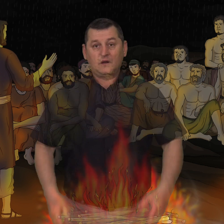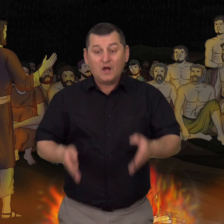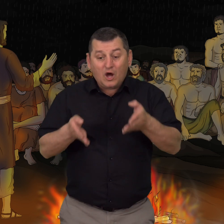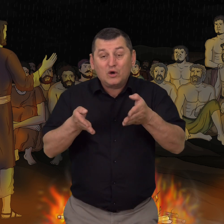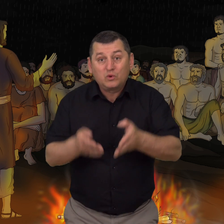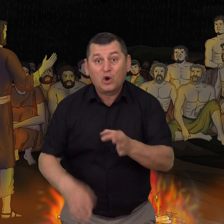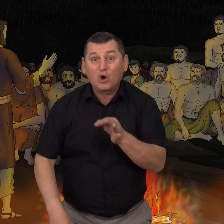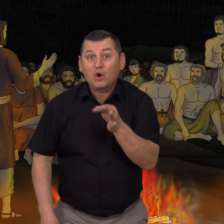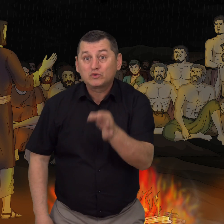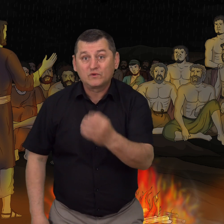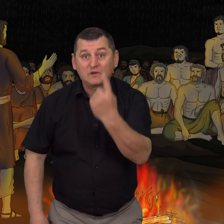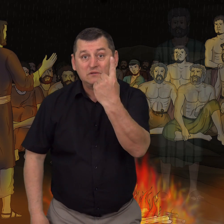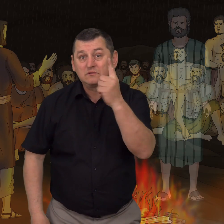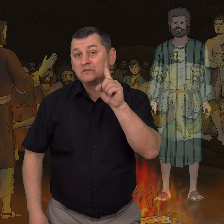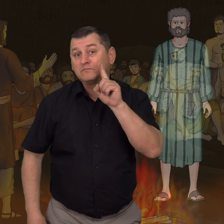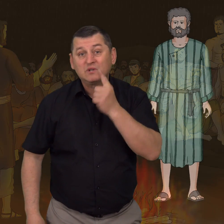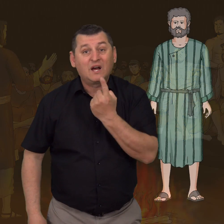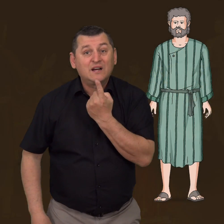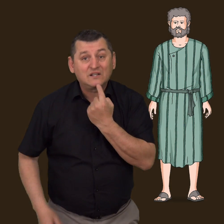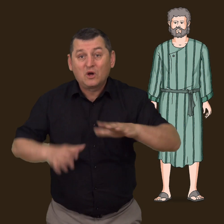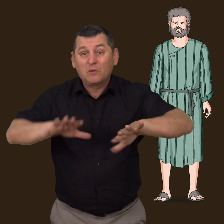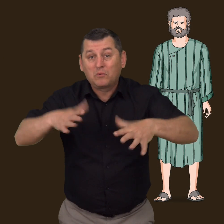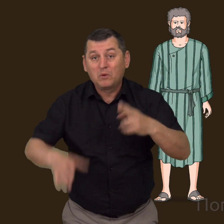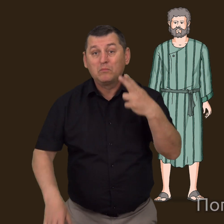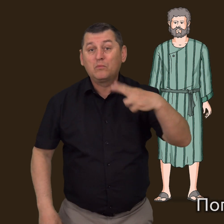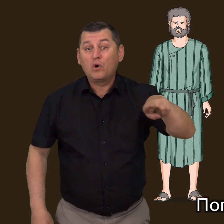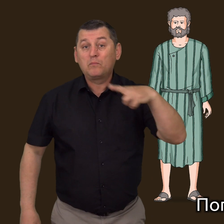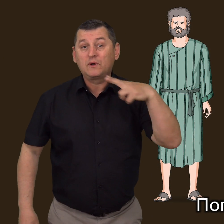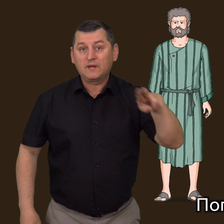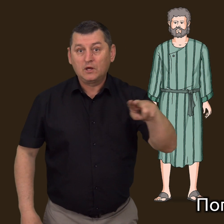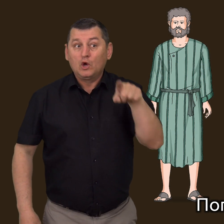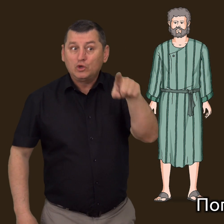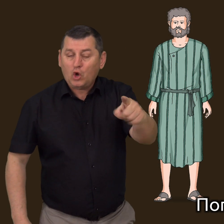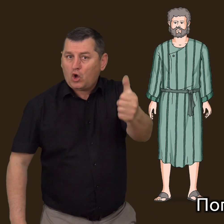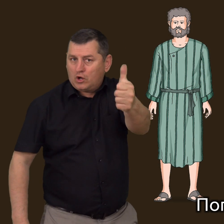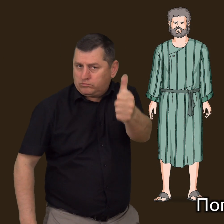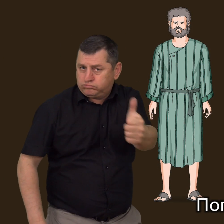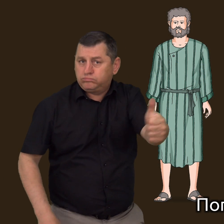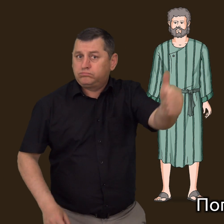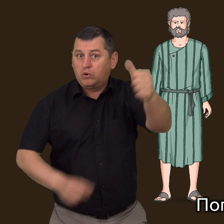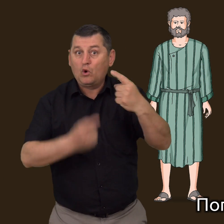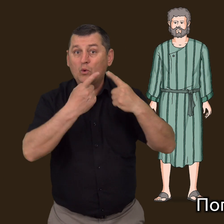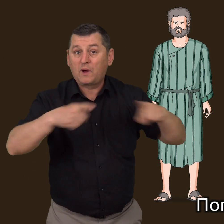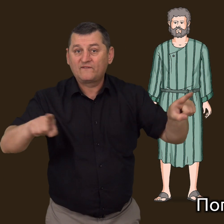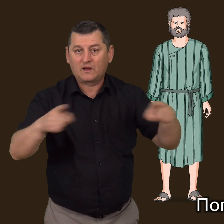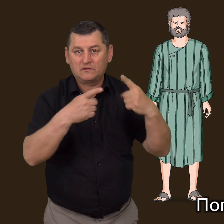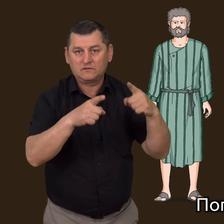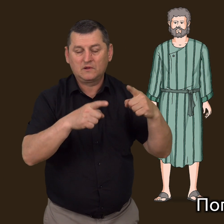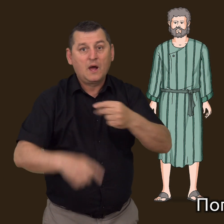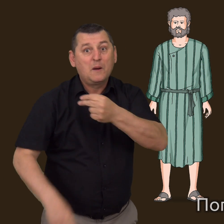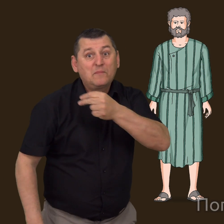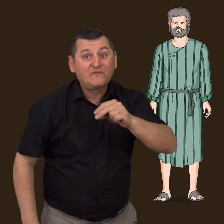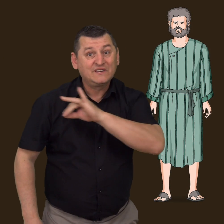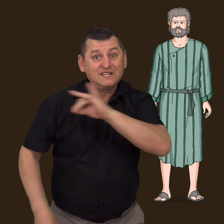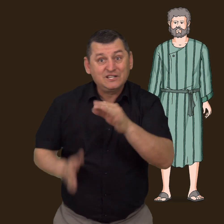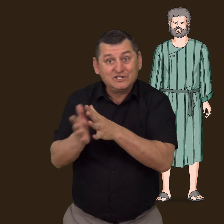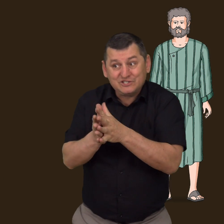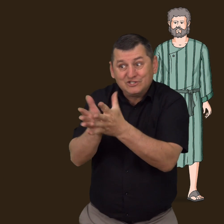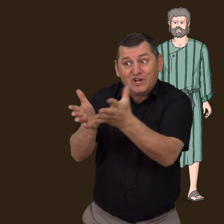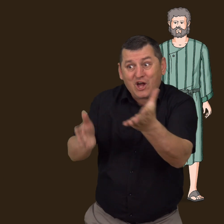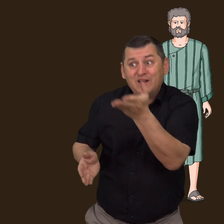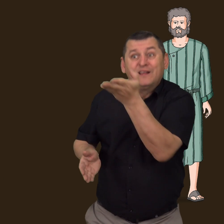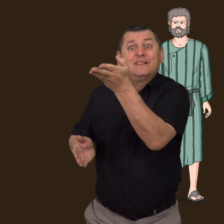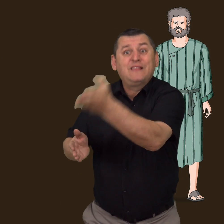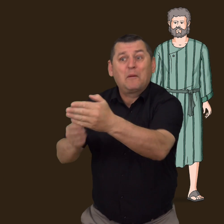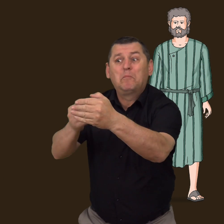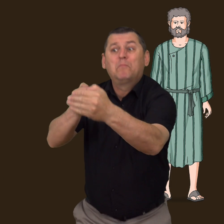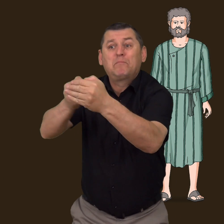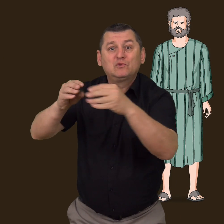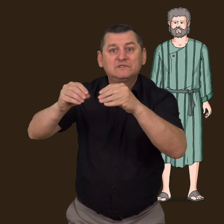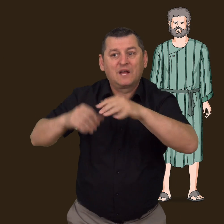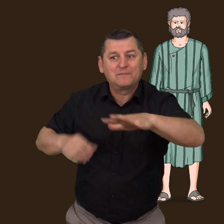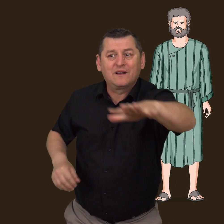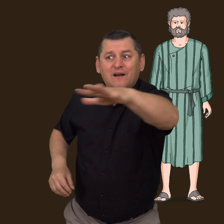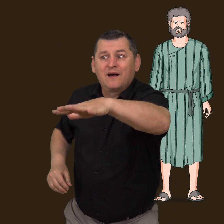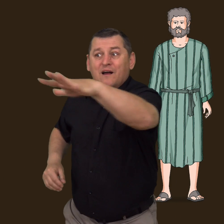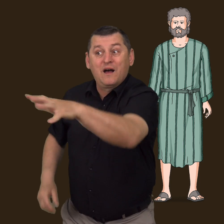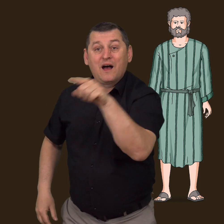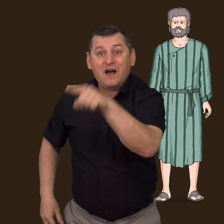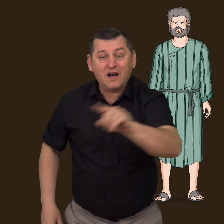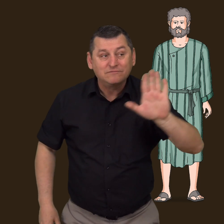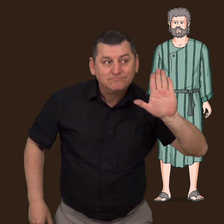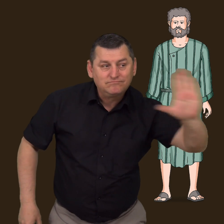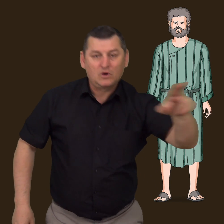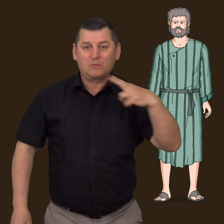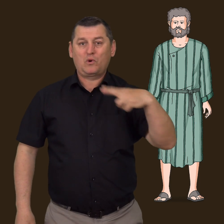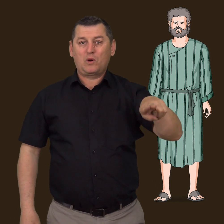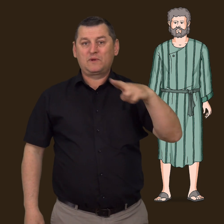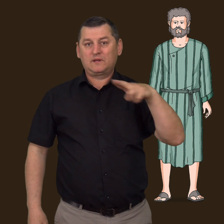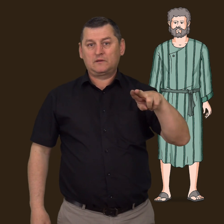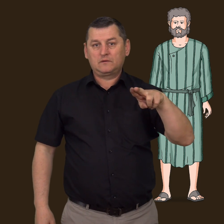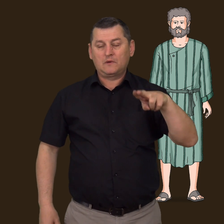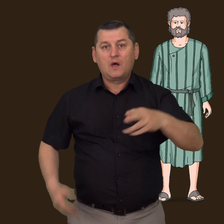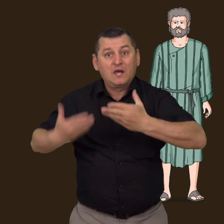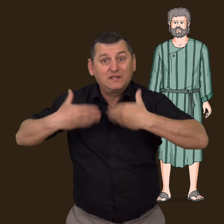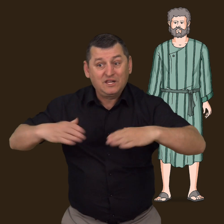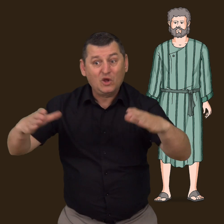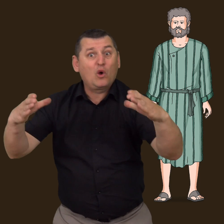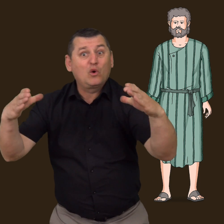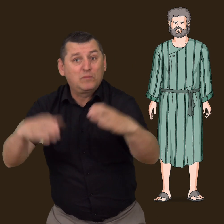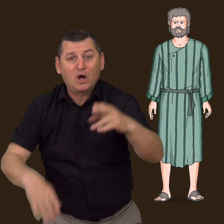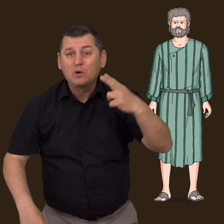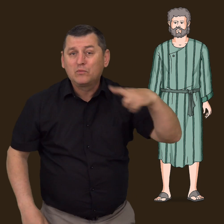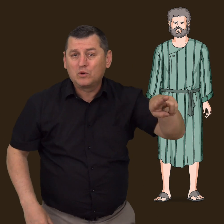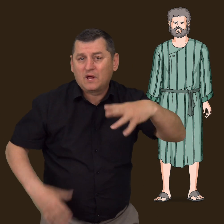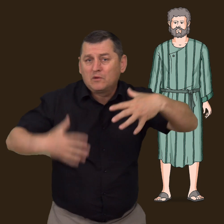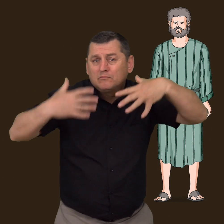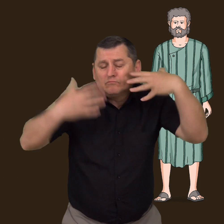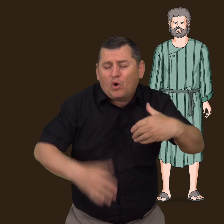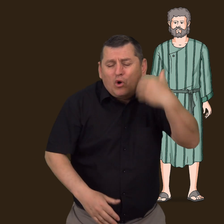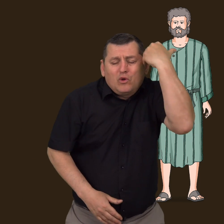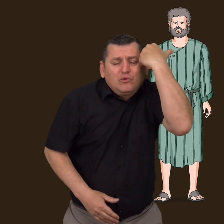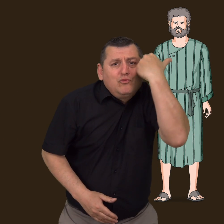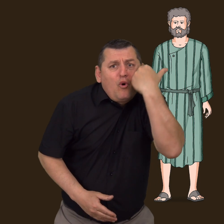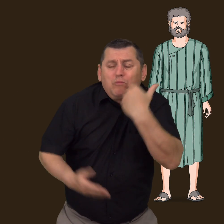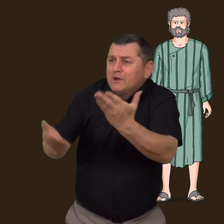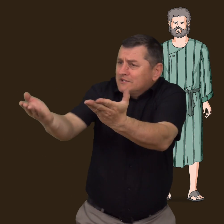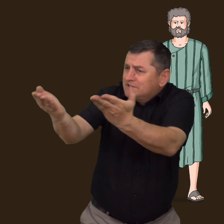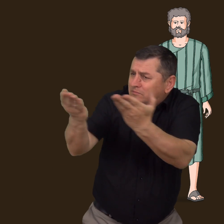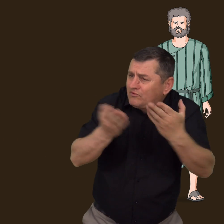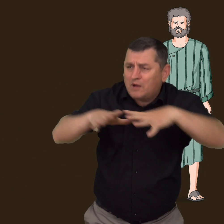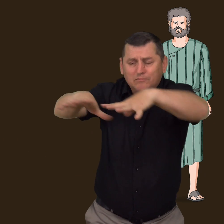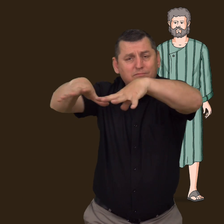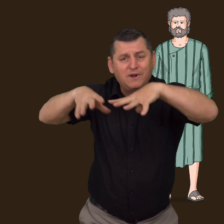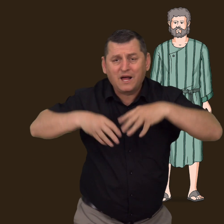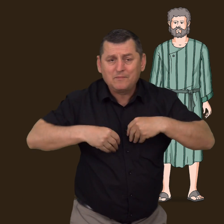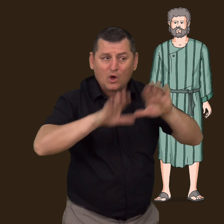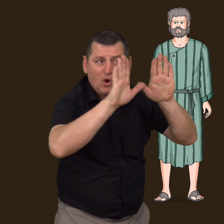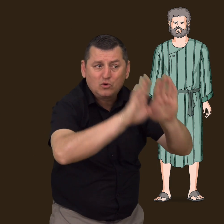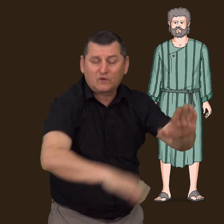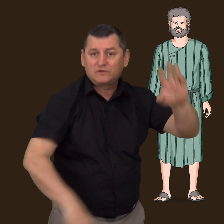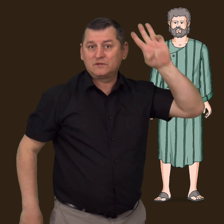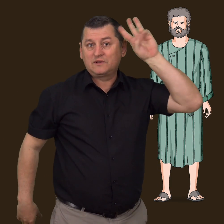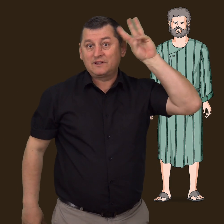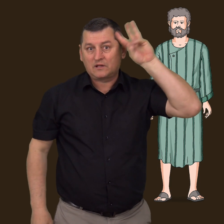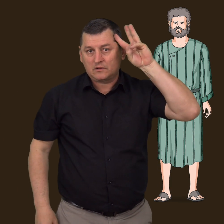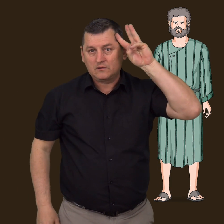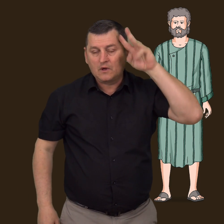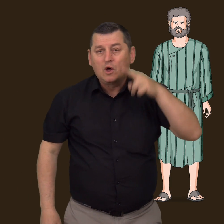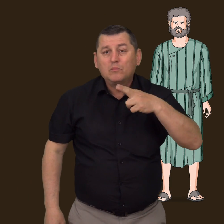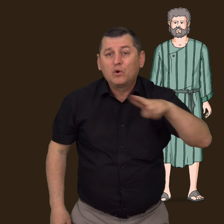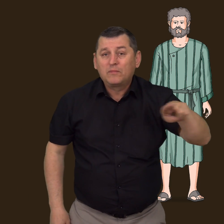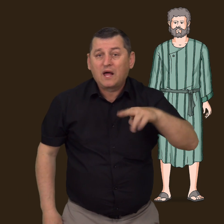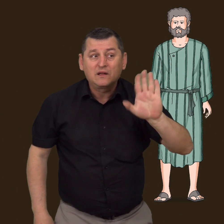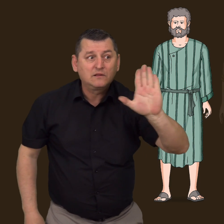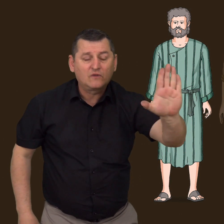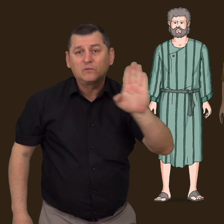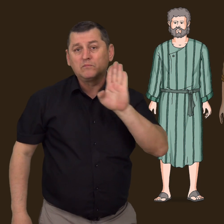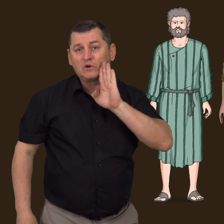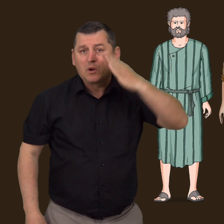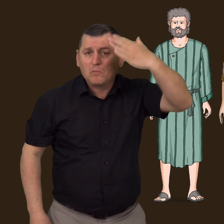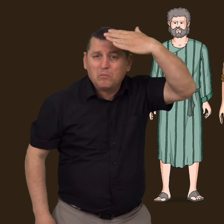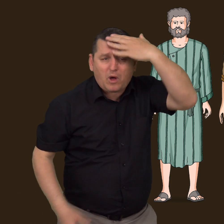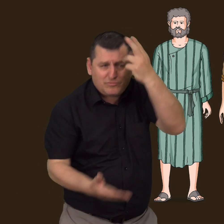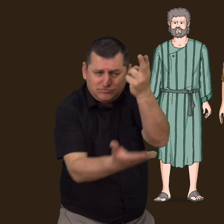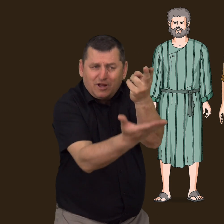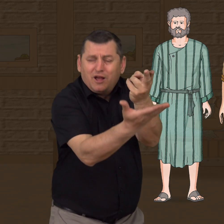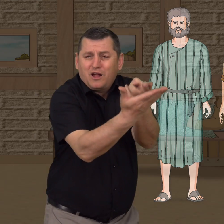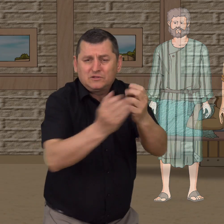Nearby stood an estate belonging to Publius, the chief official of the island. He welcomed us and entertained us hospitably for three days.